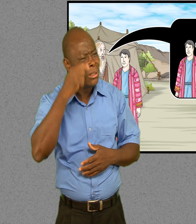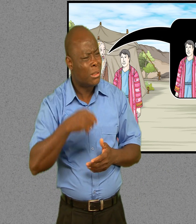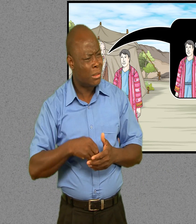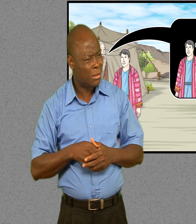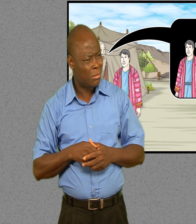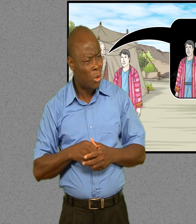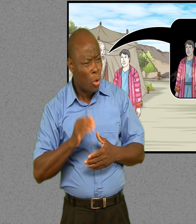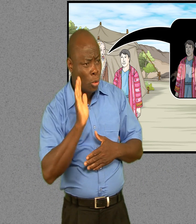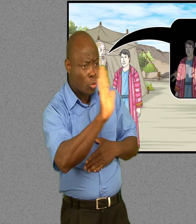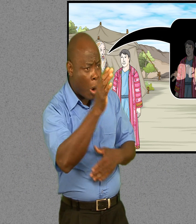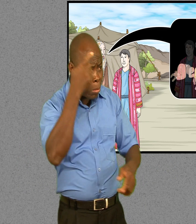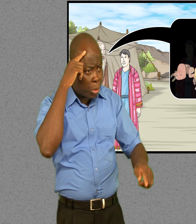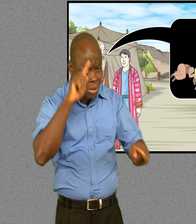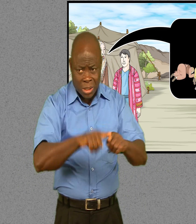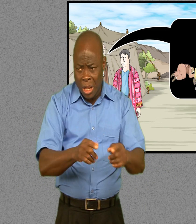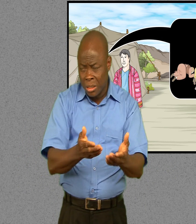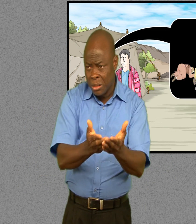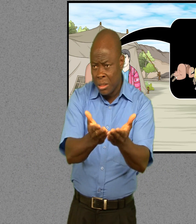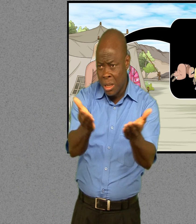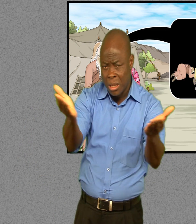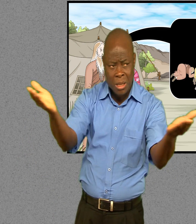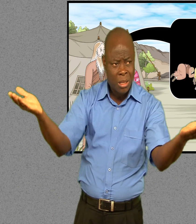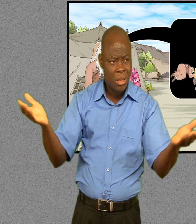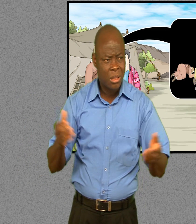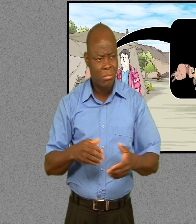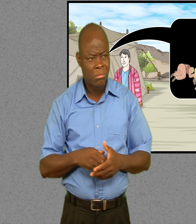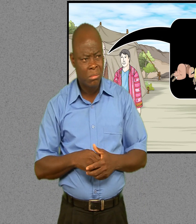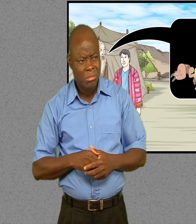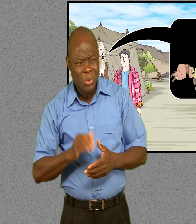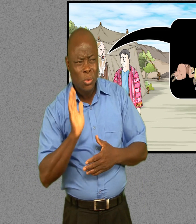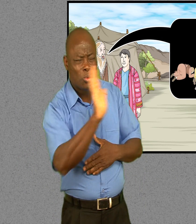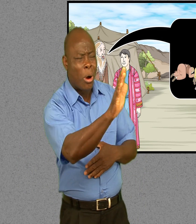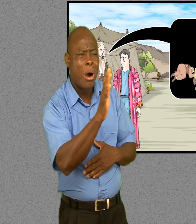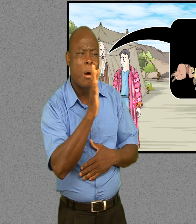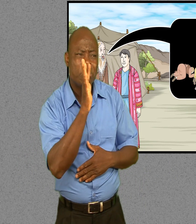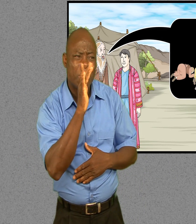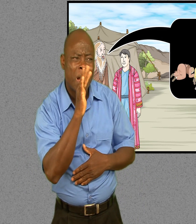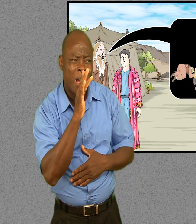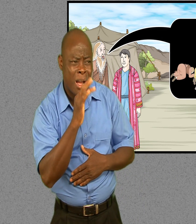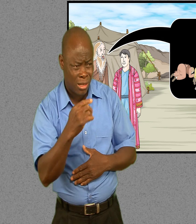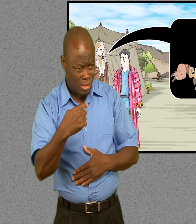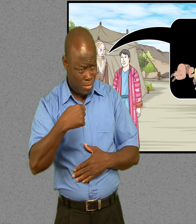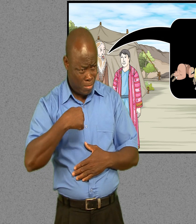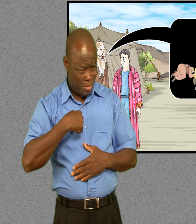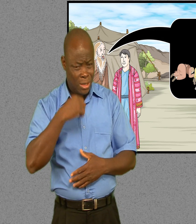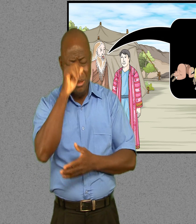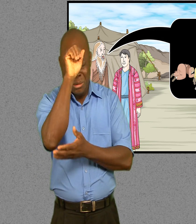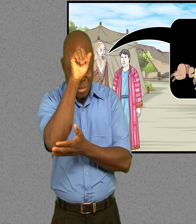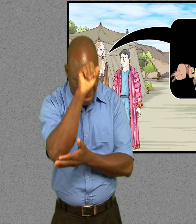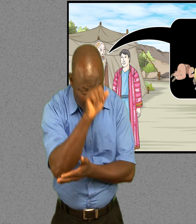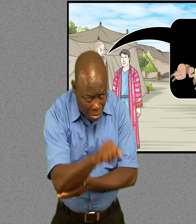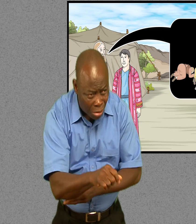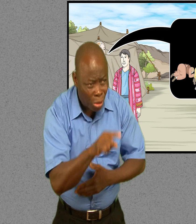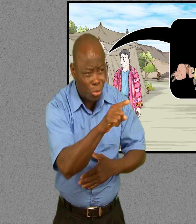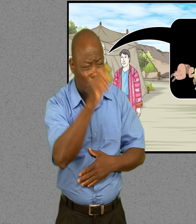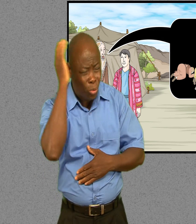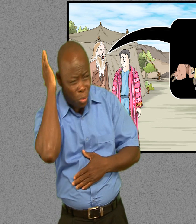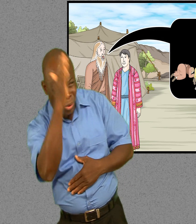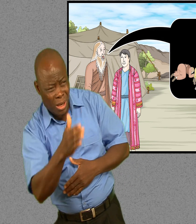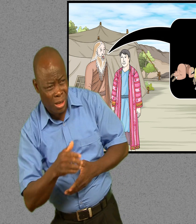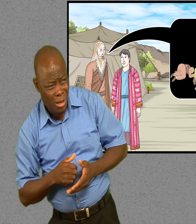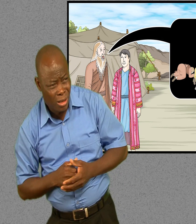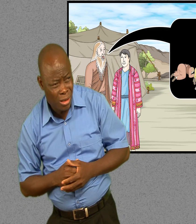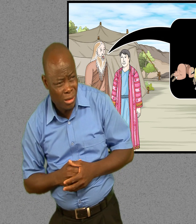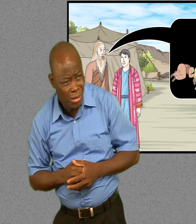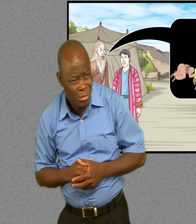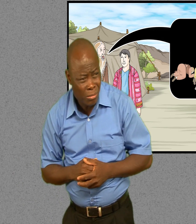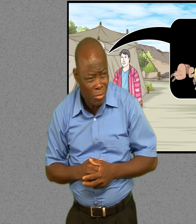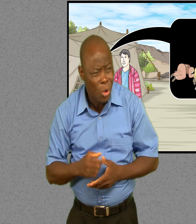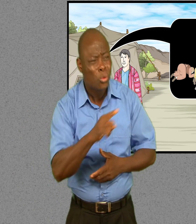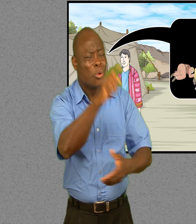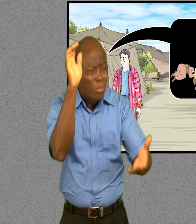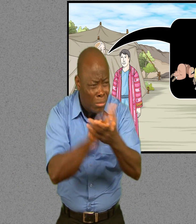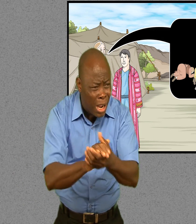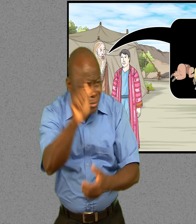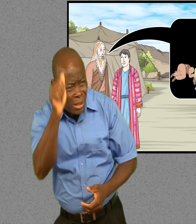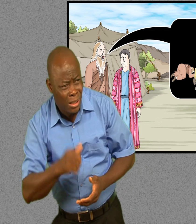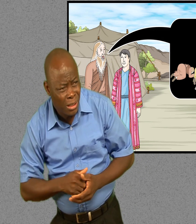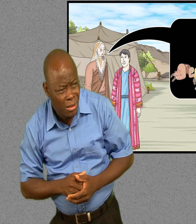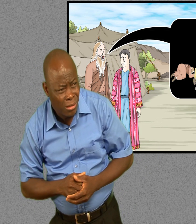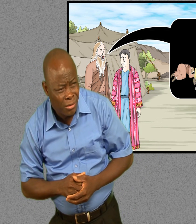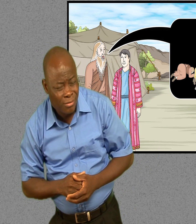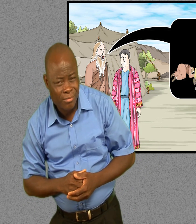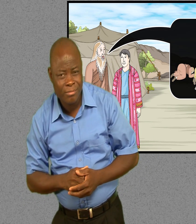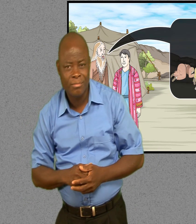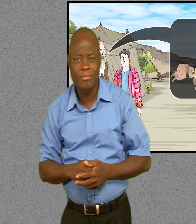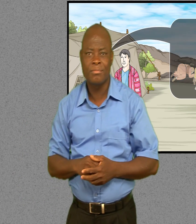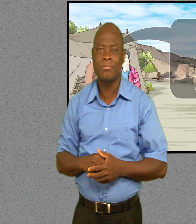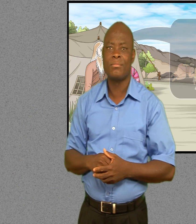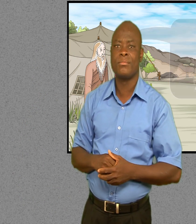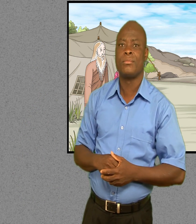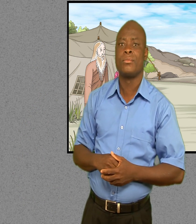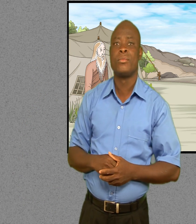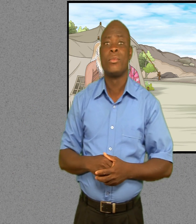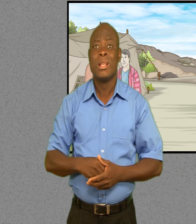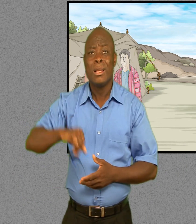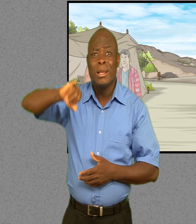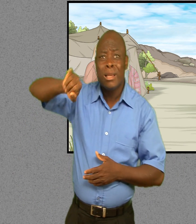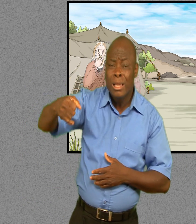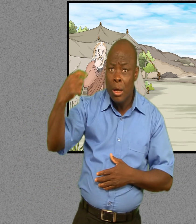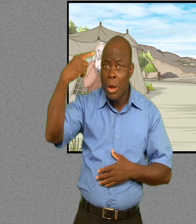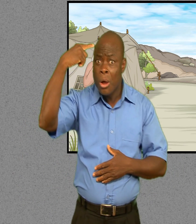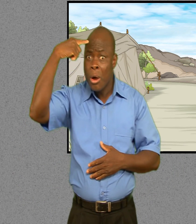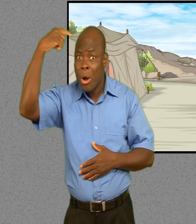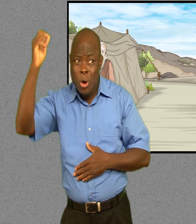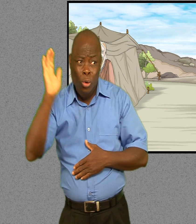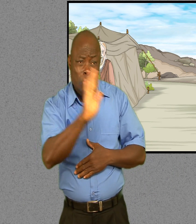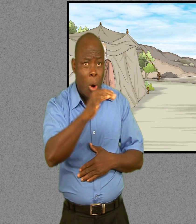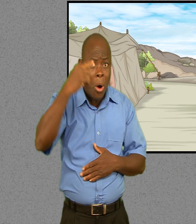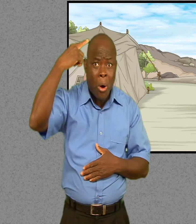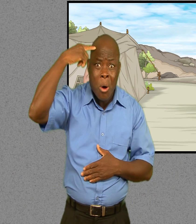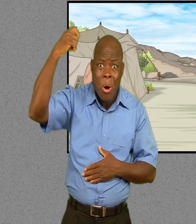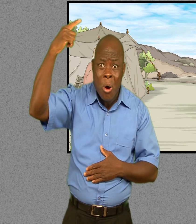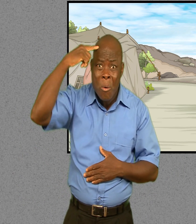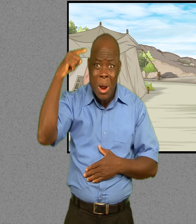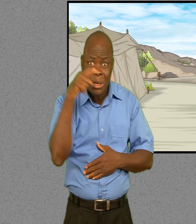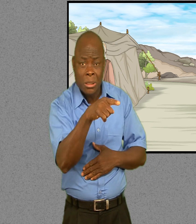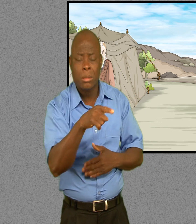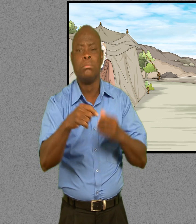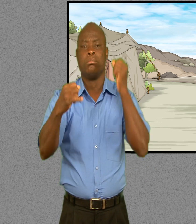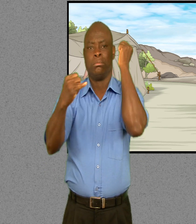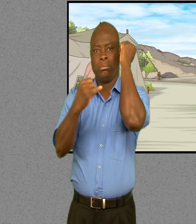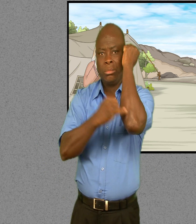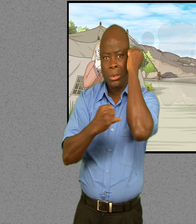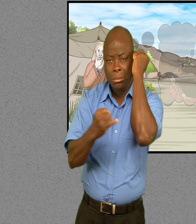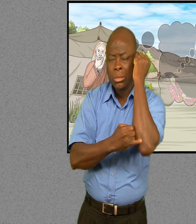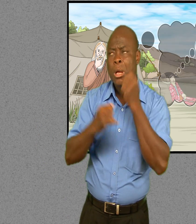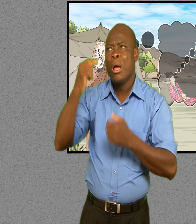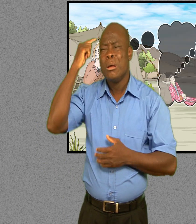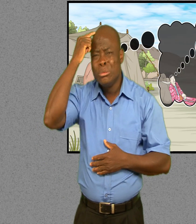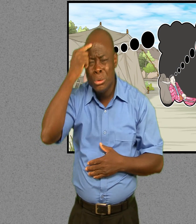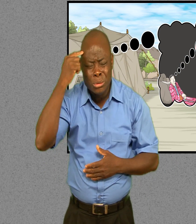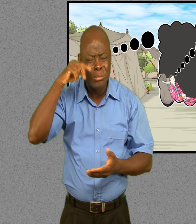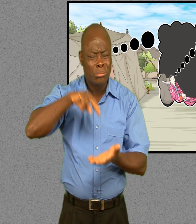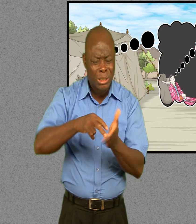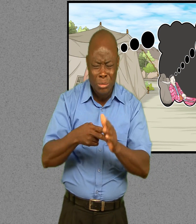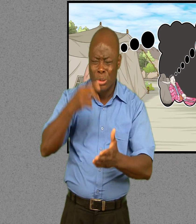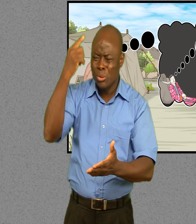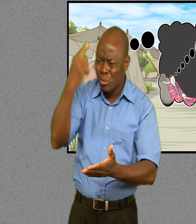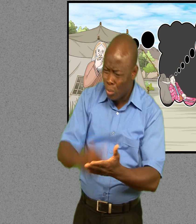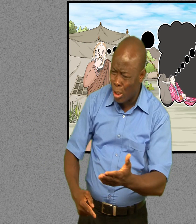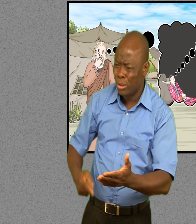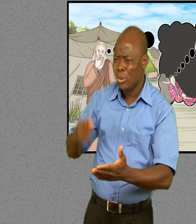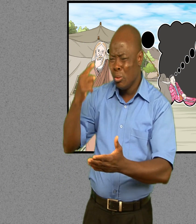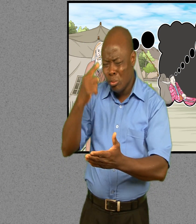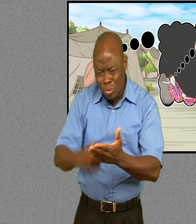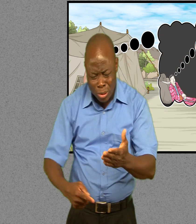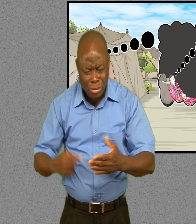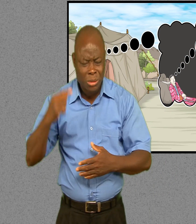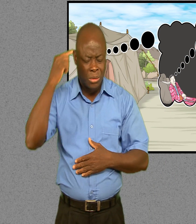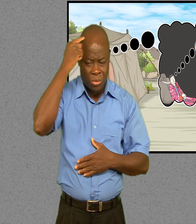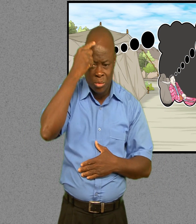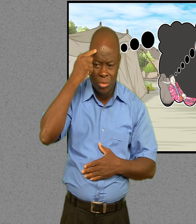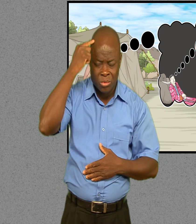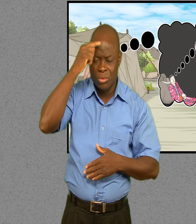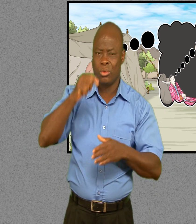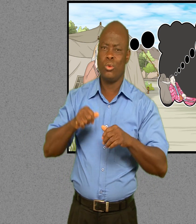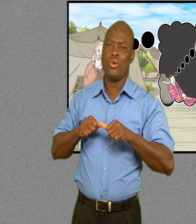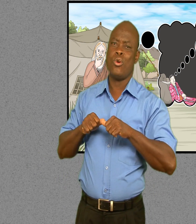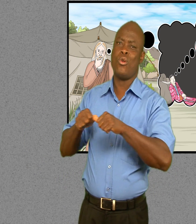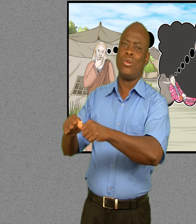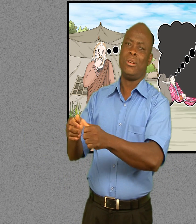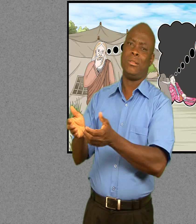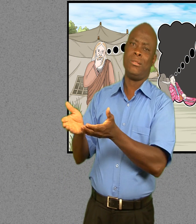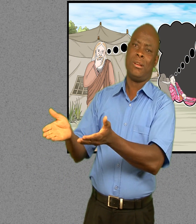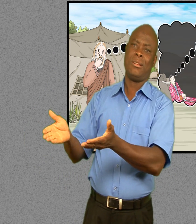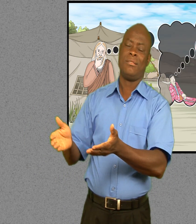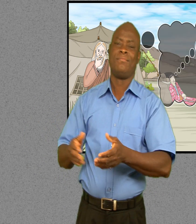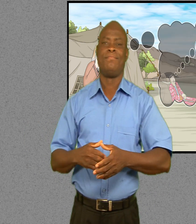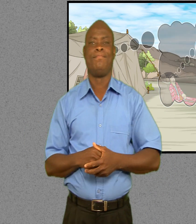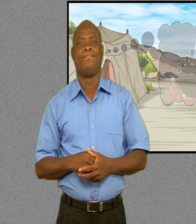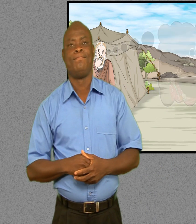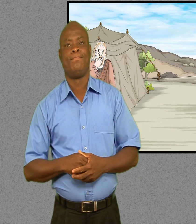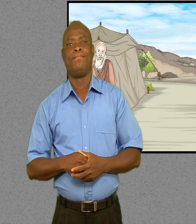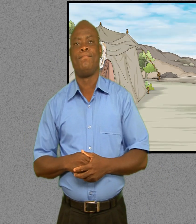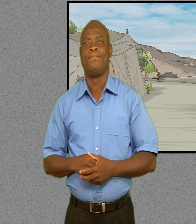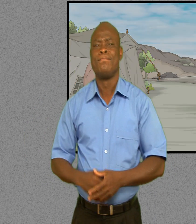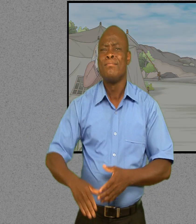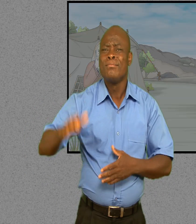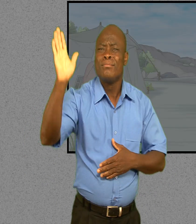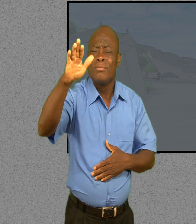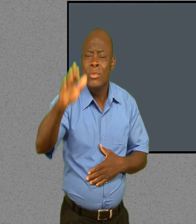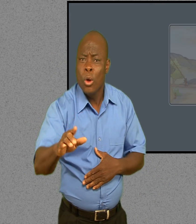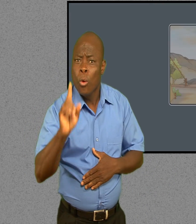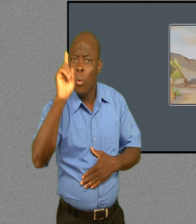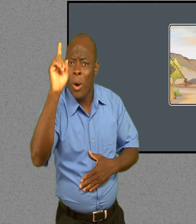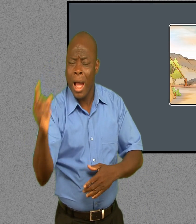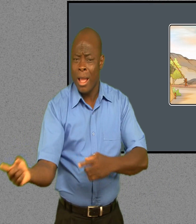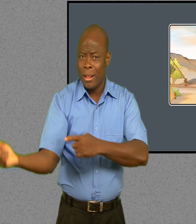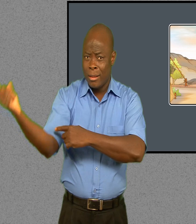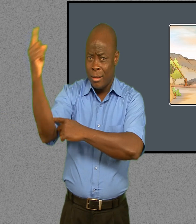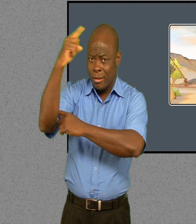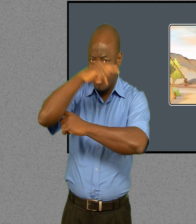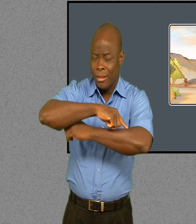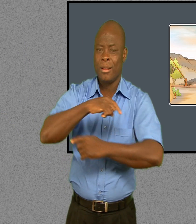Will your mother and brothers and I actually come and bow down to the ground before you?” And his brothers were jealous of him, but his father kept in mind what he had said.